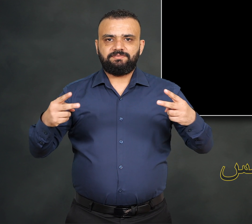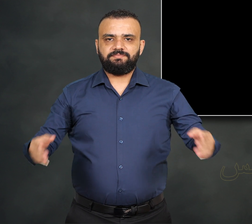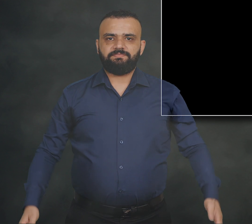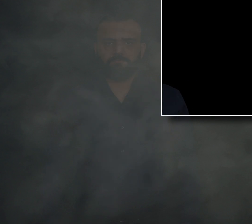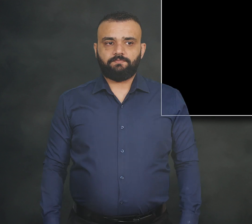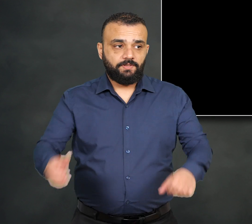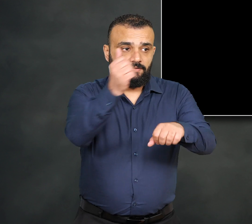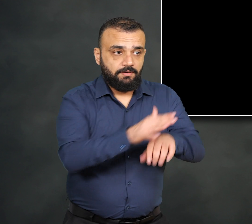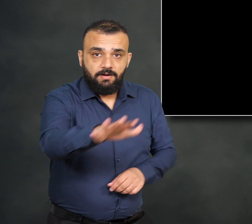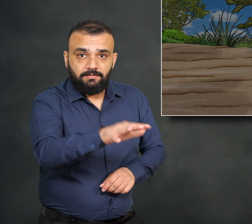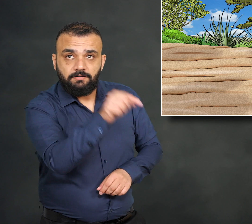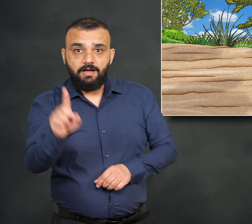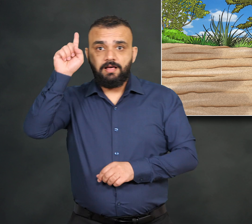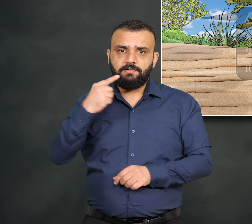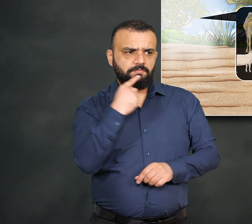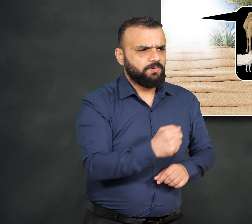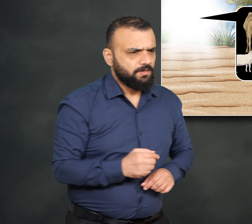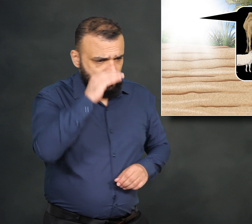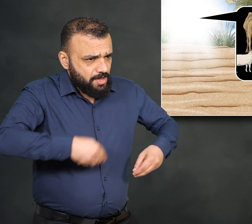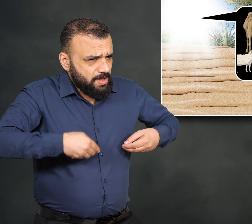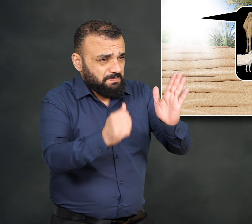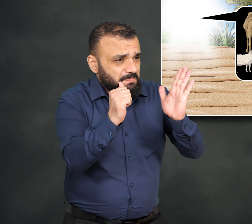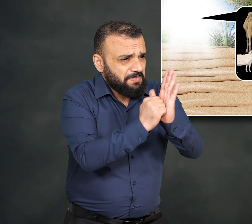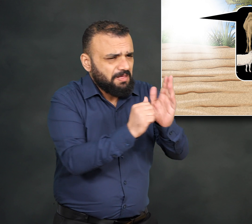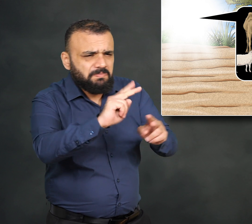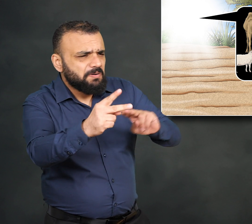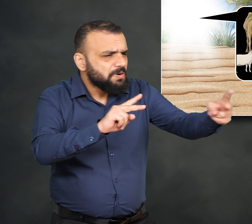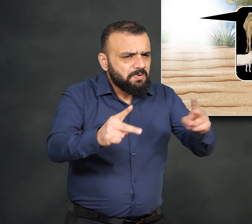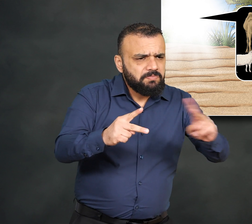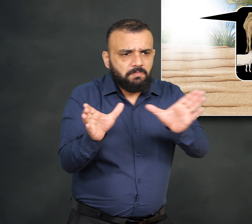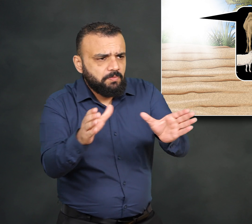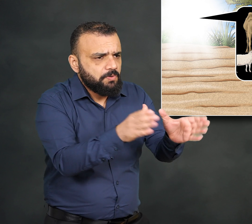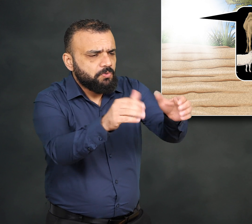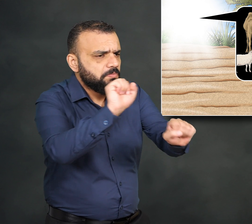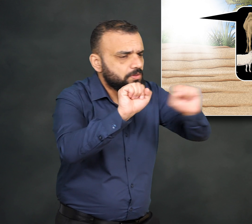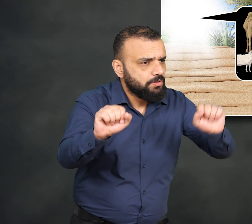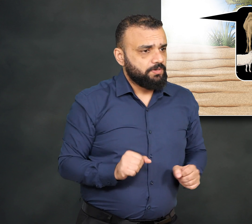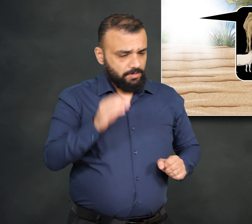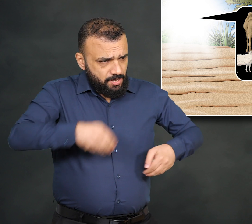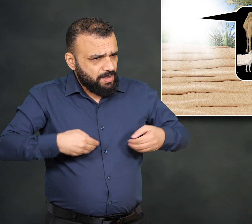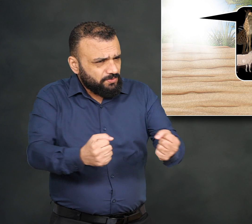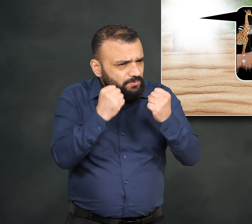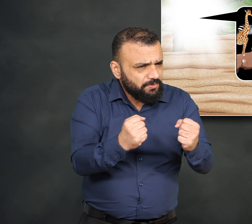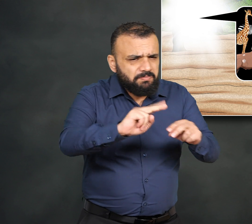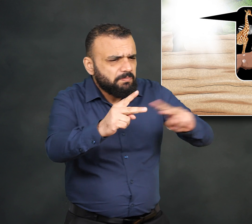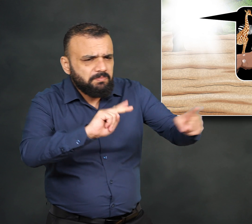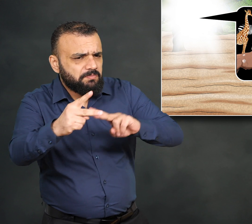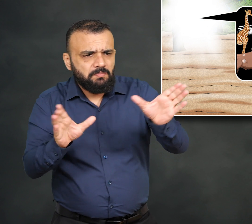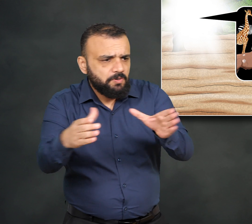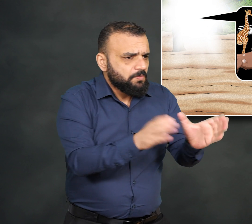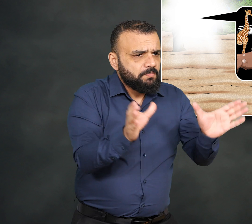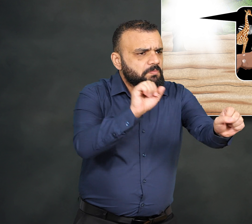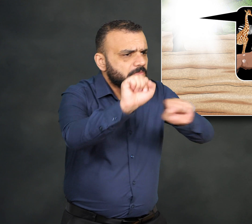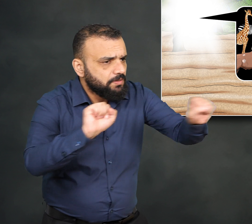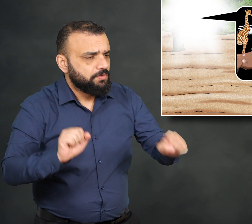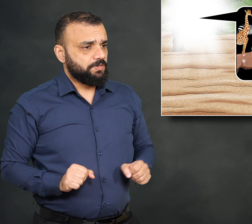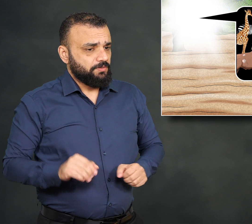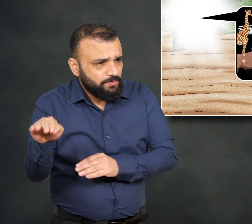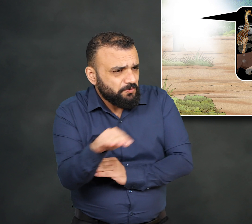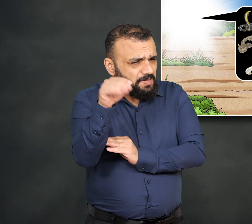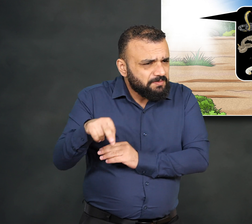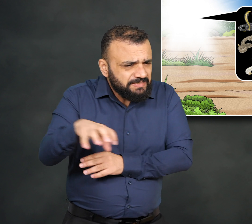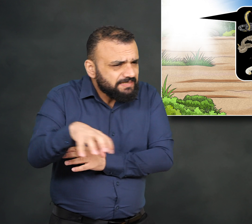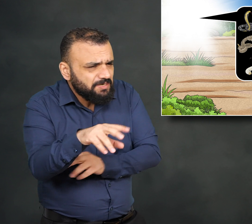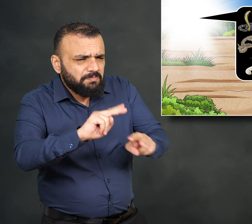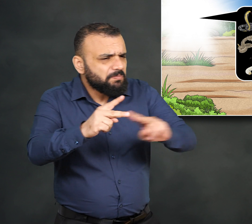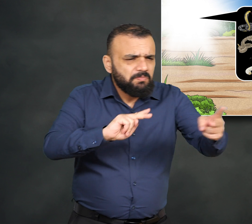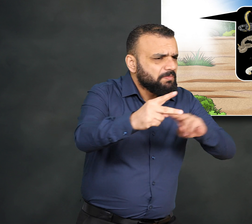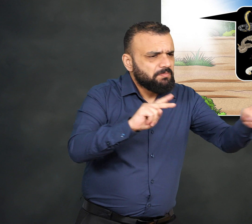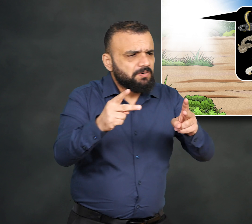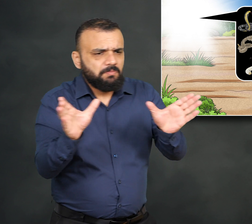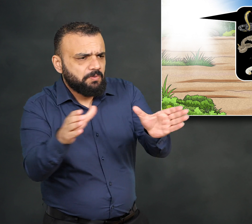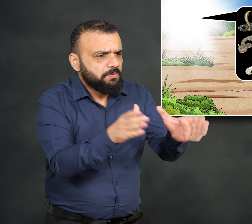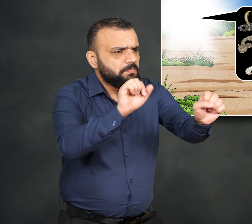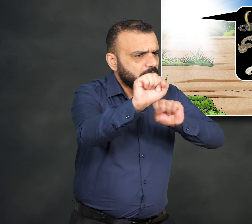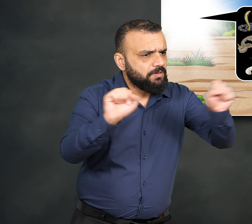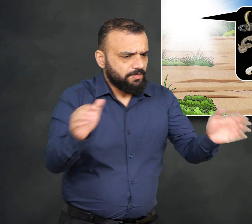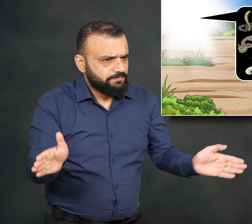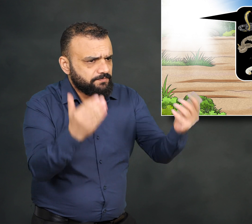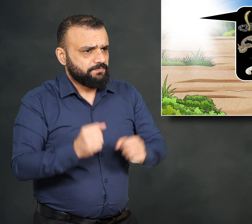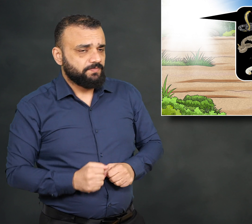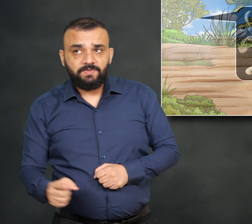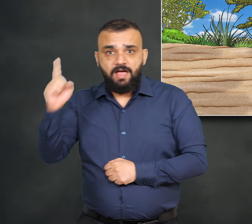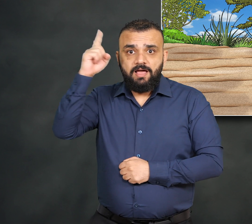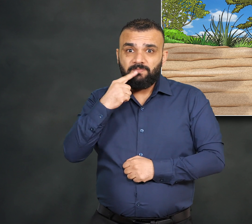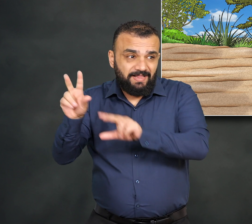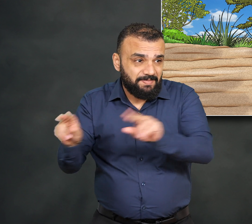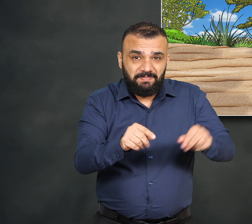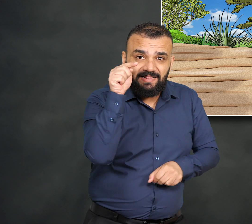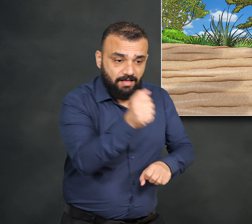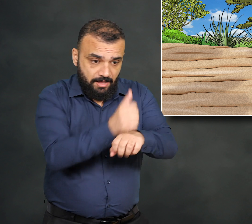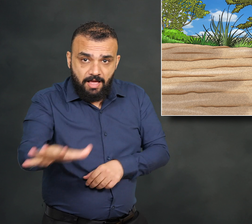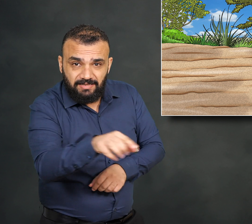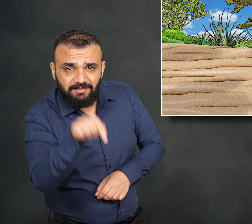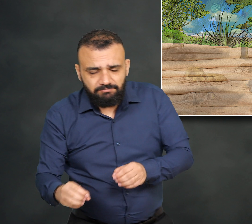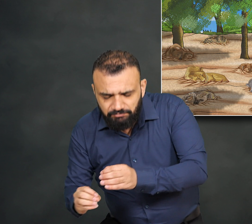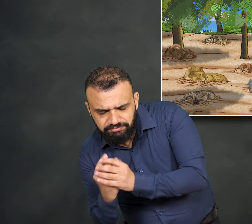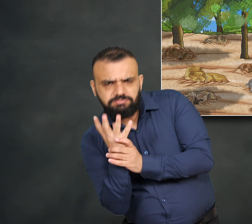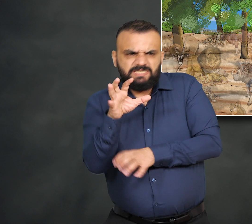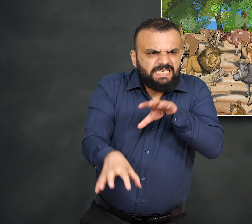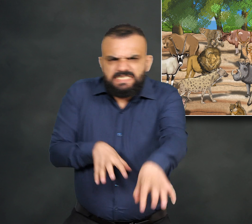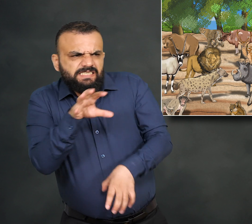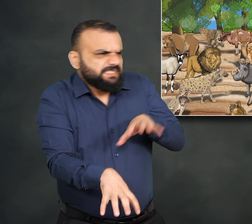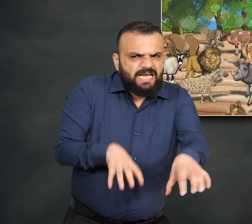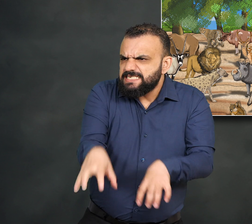And God said, “Let the earth bring forth living creatures according to their kinds: livestock, land crawlers, and beasts of the earth according to their kinds.” And it was so.